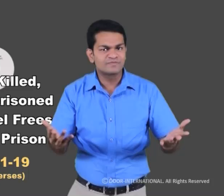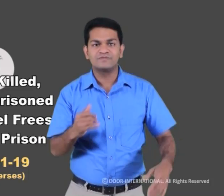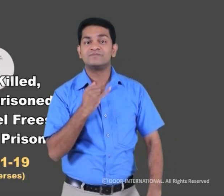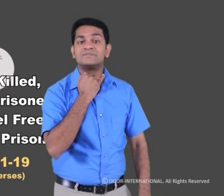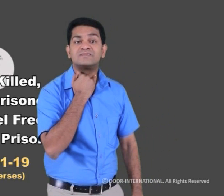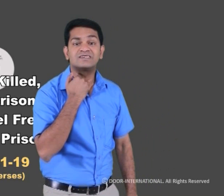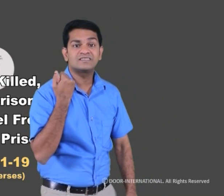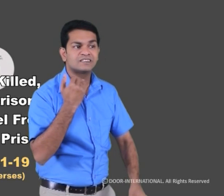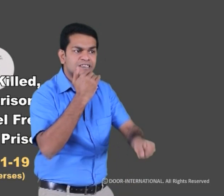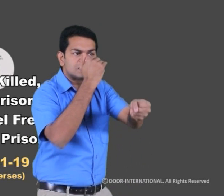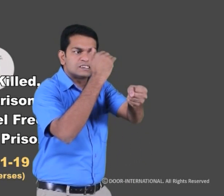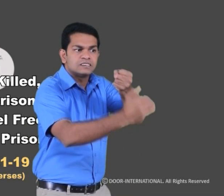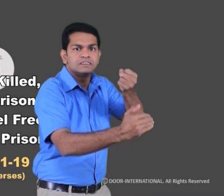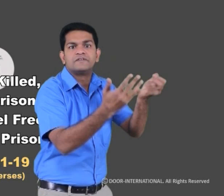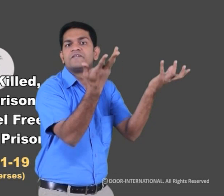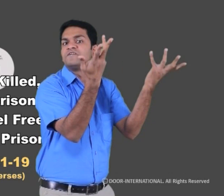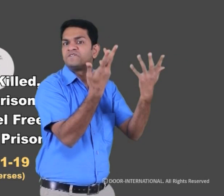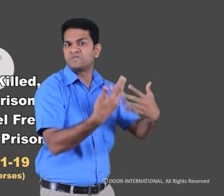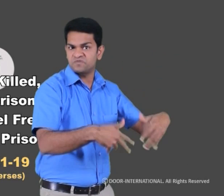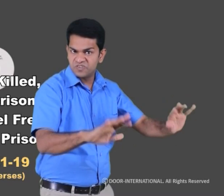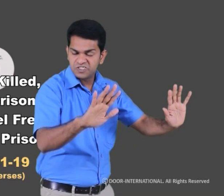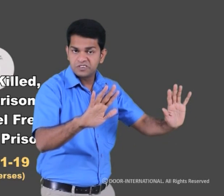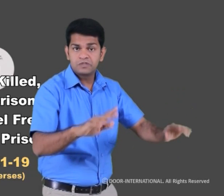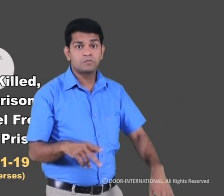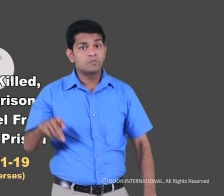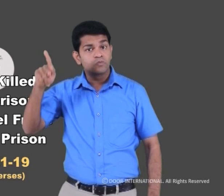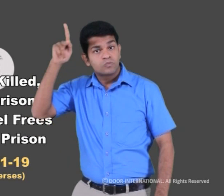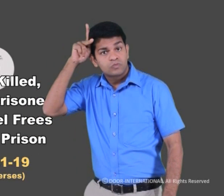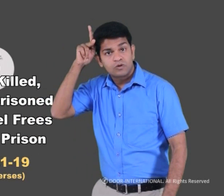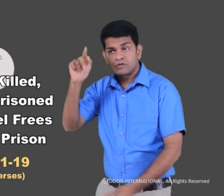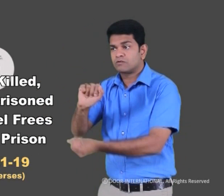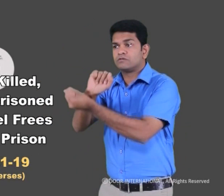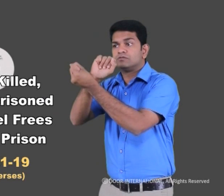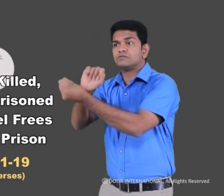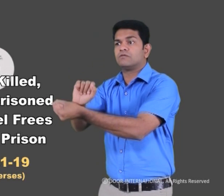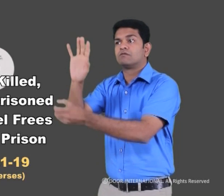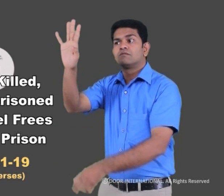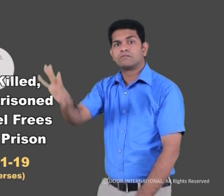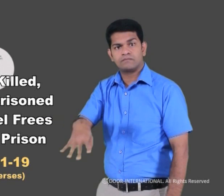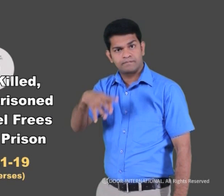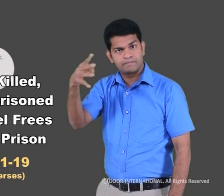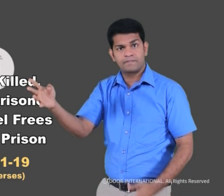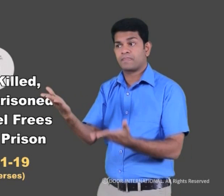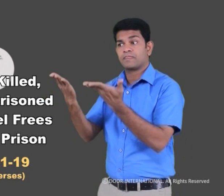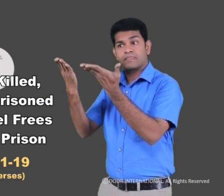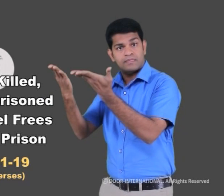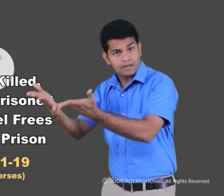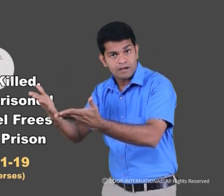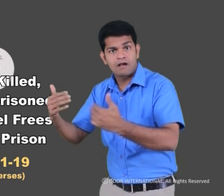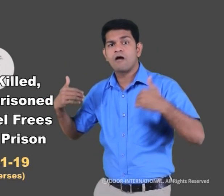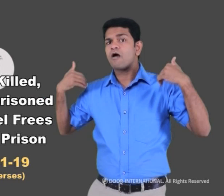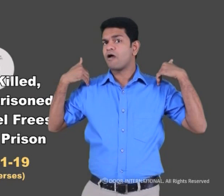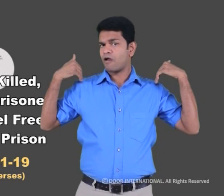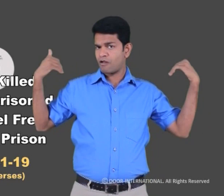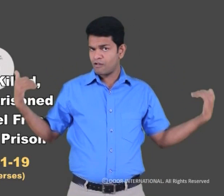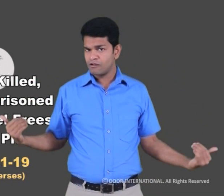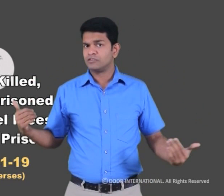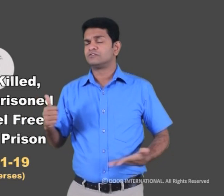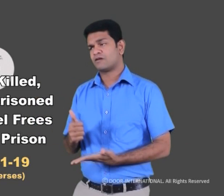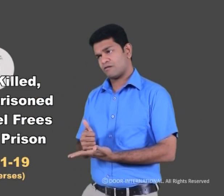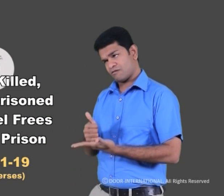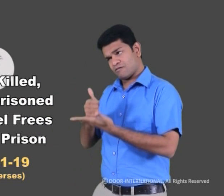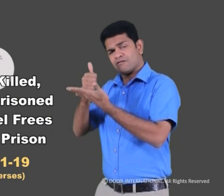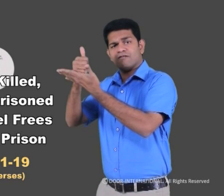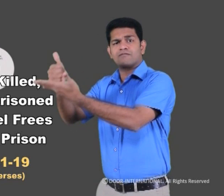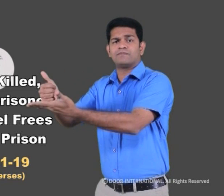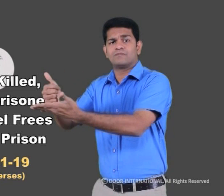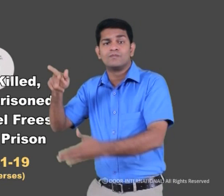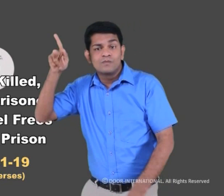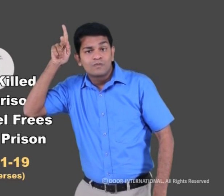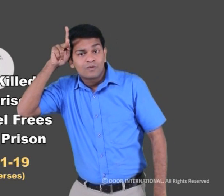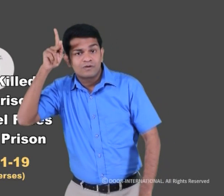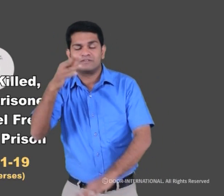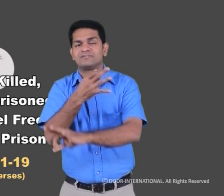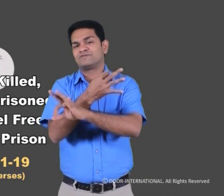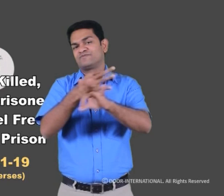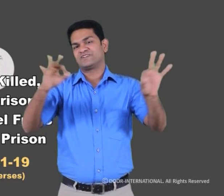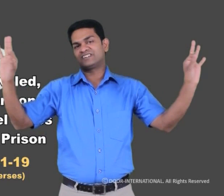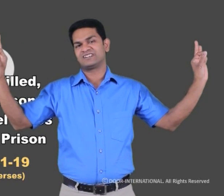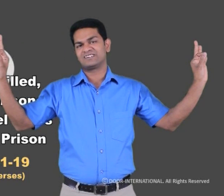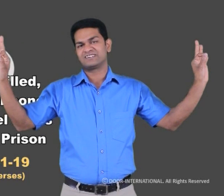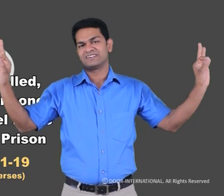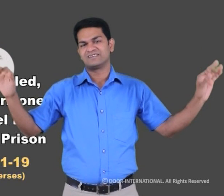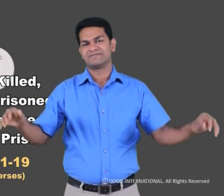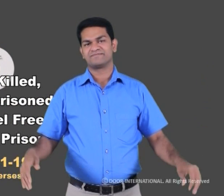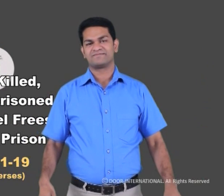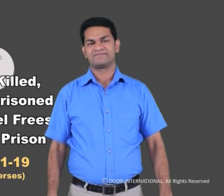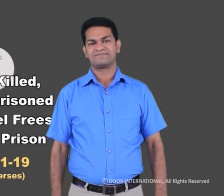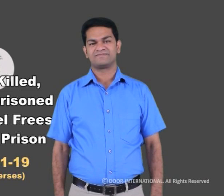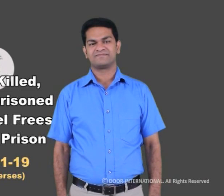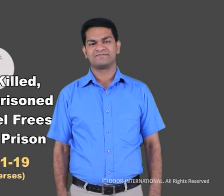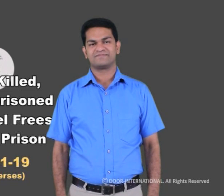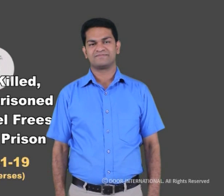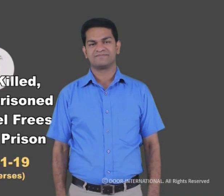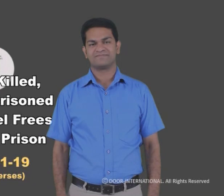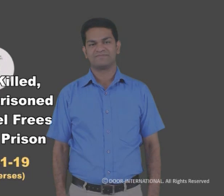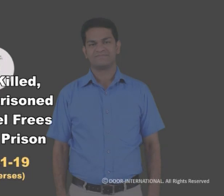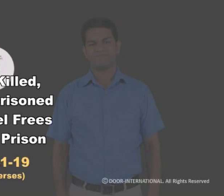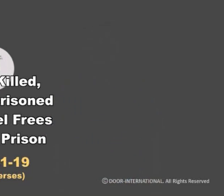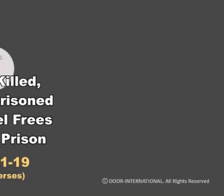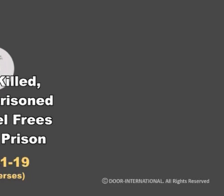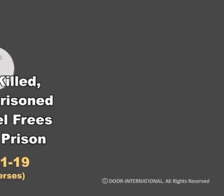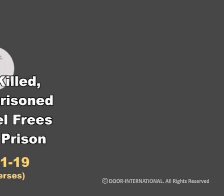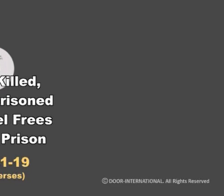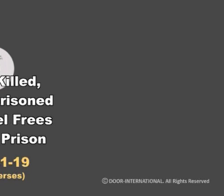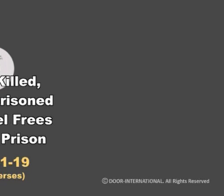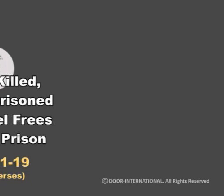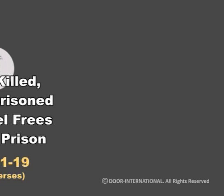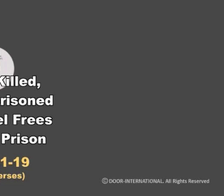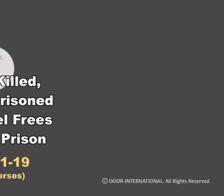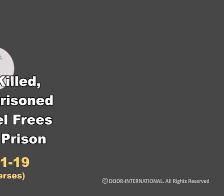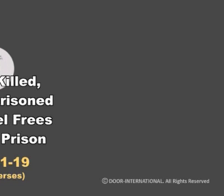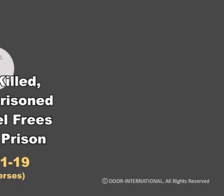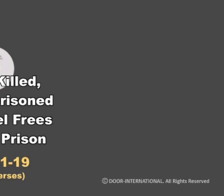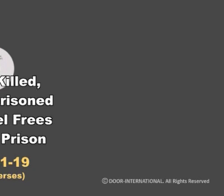Herod persecutes the apostles